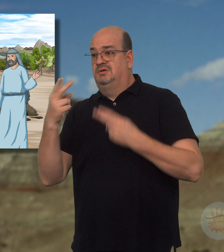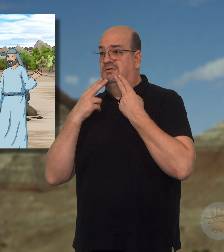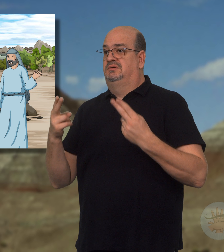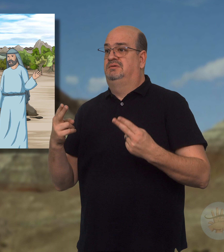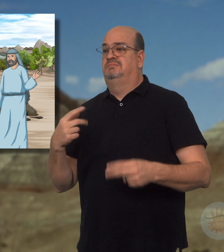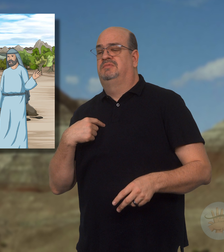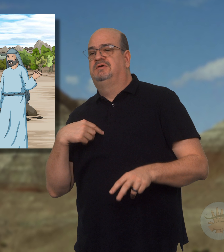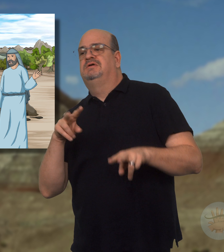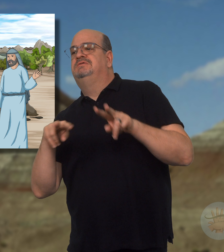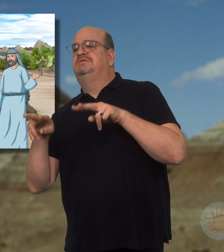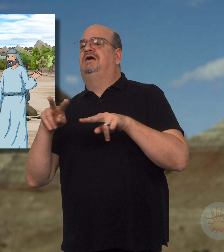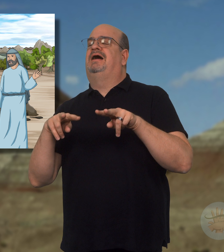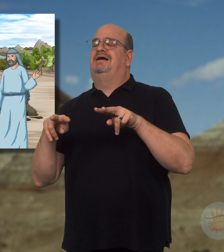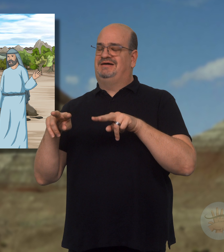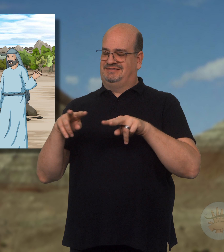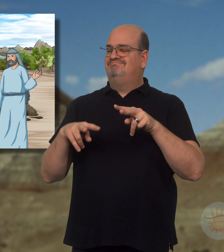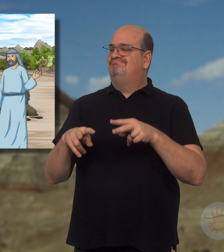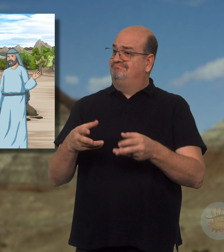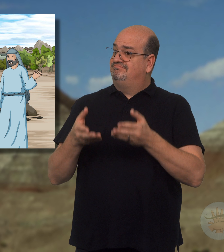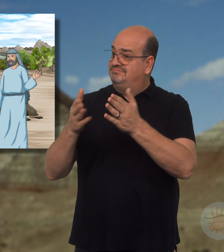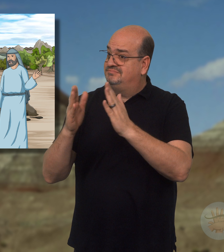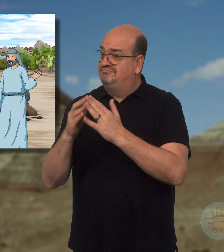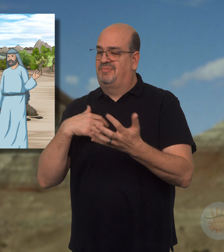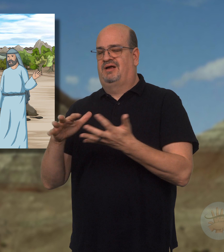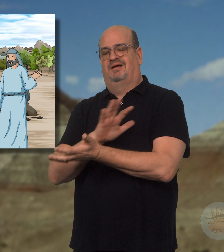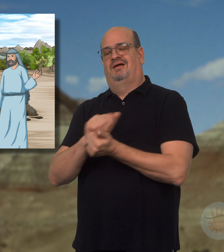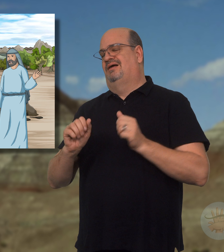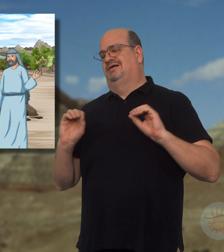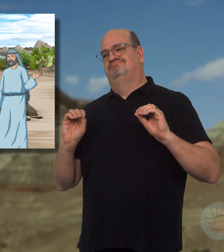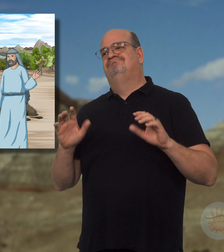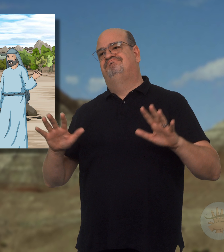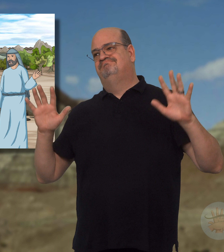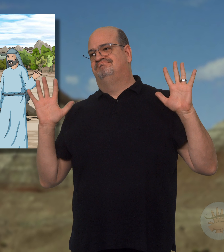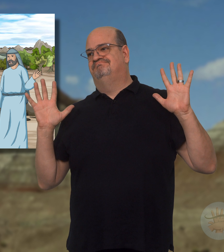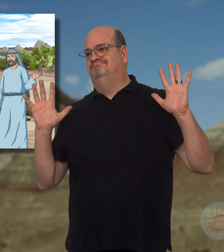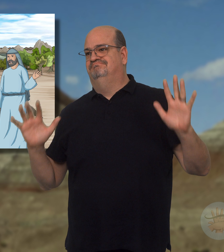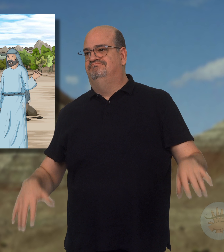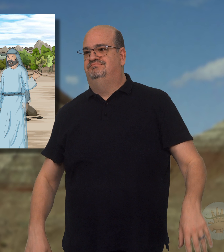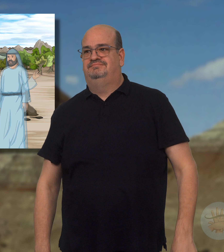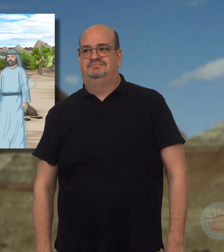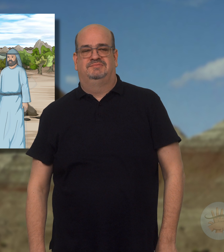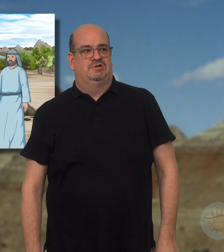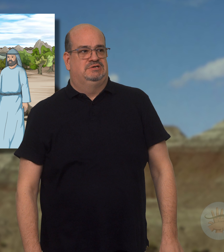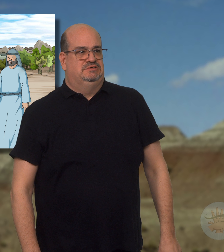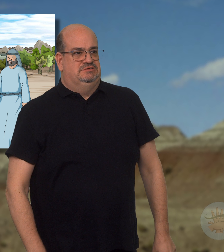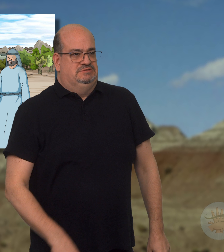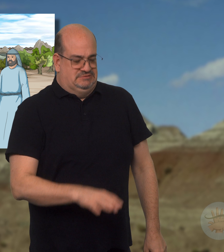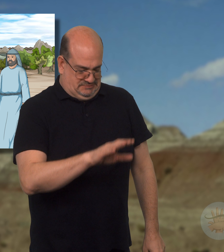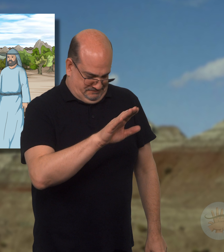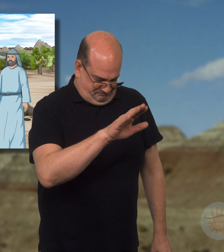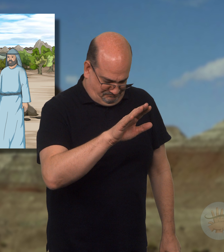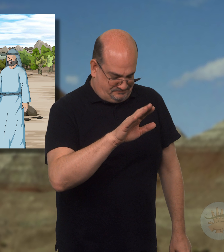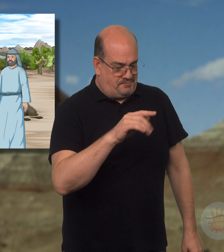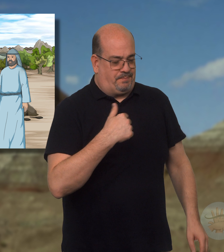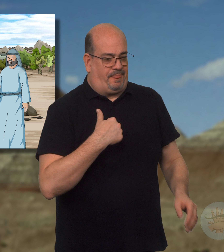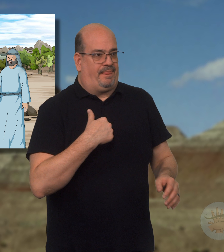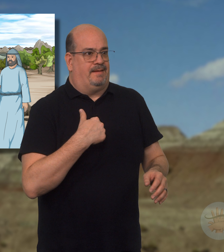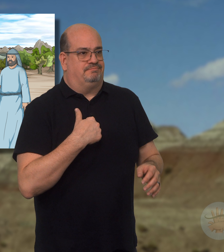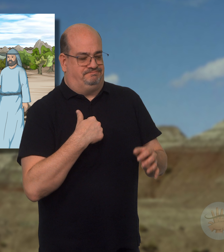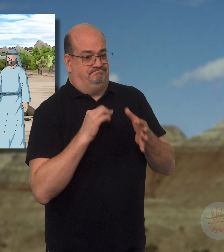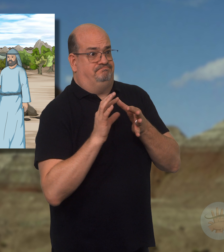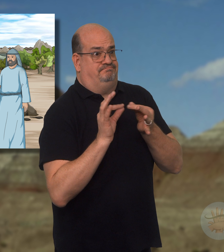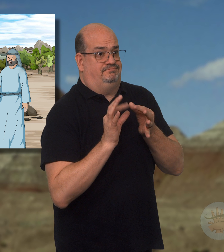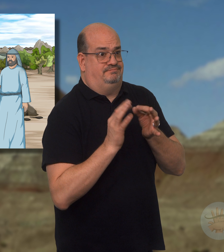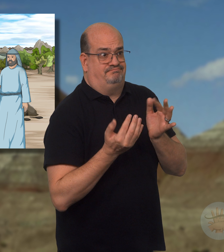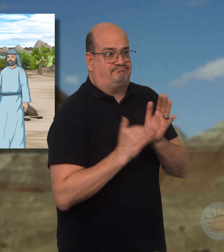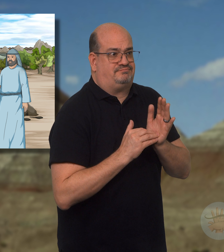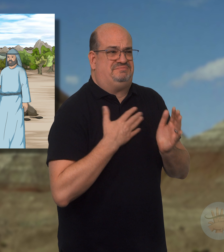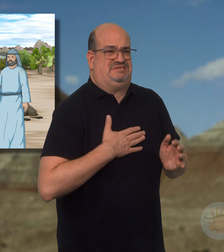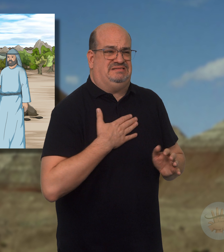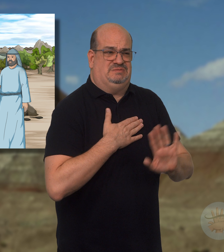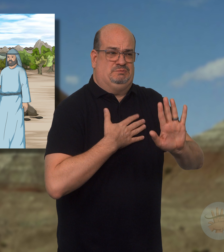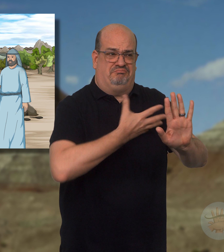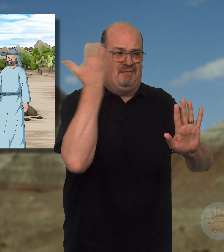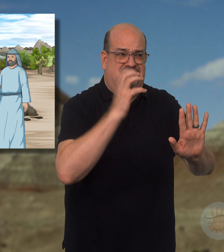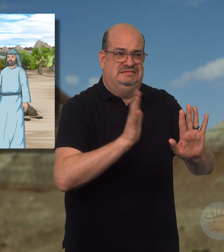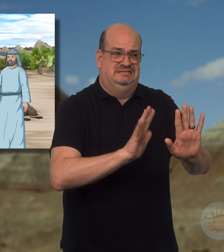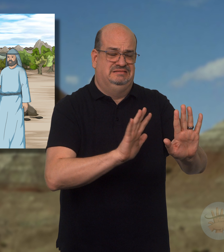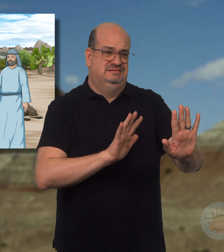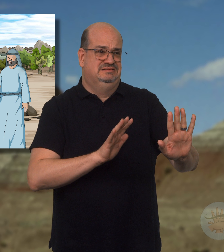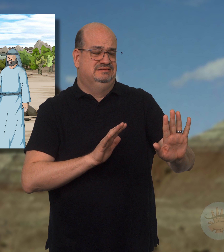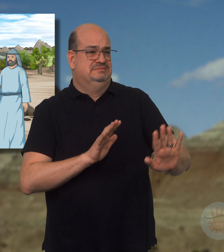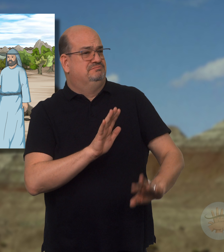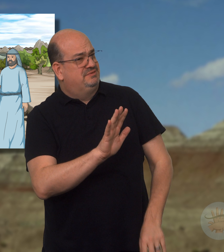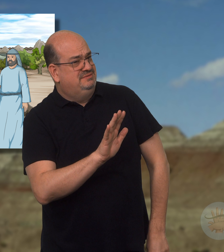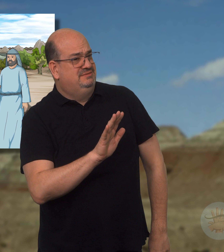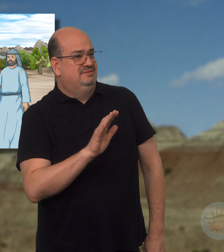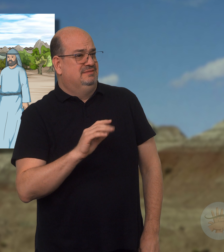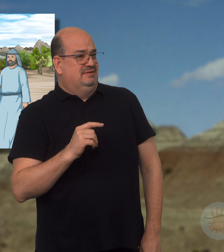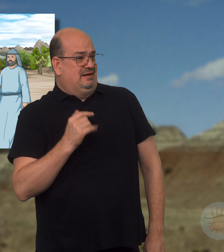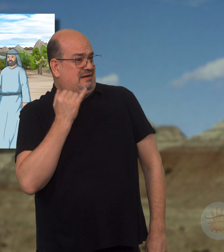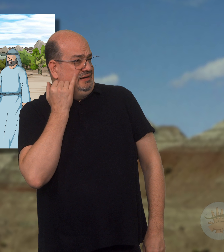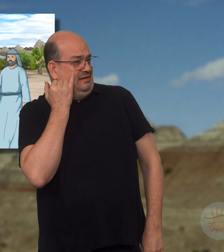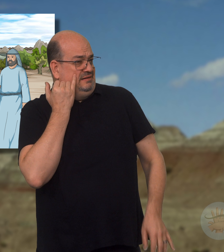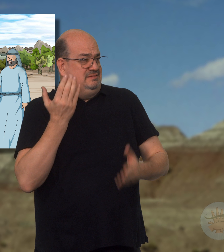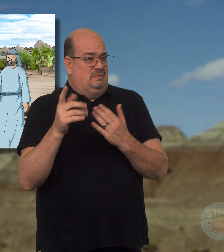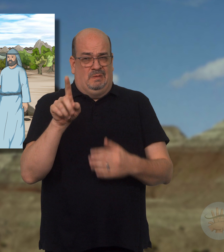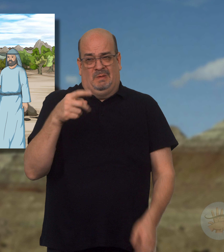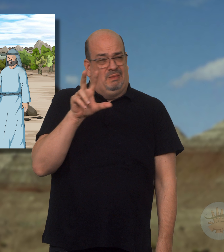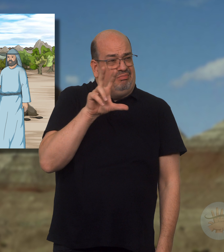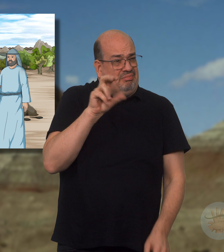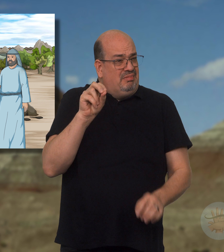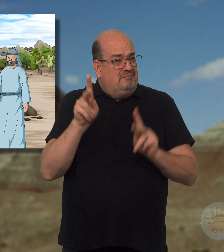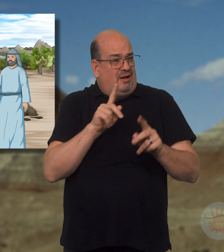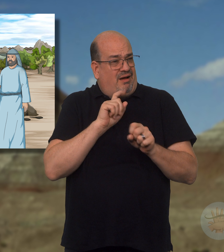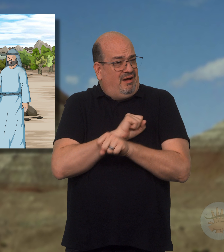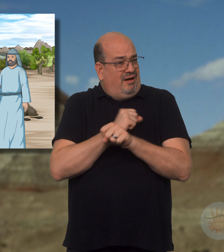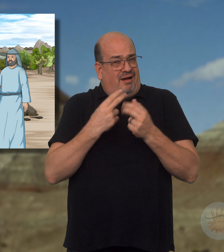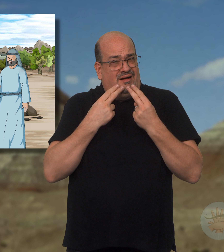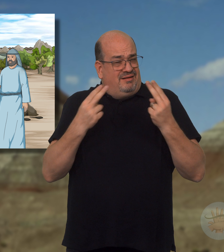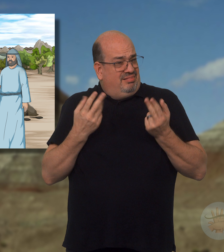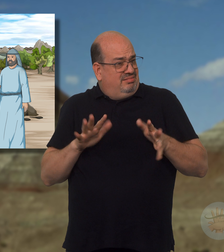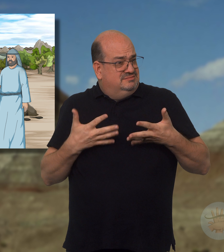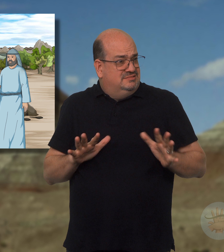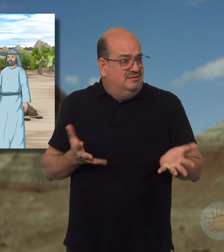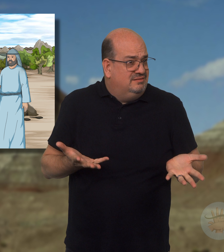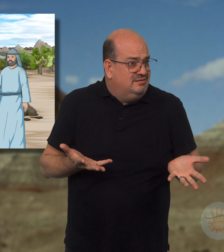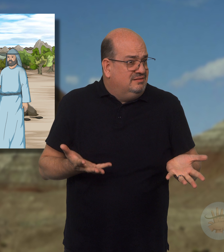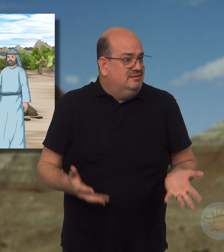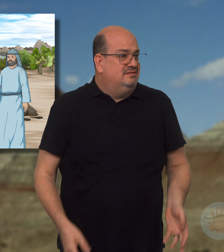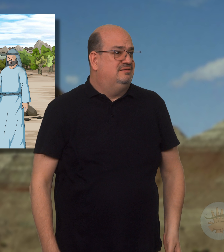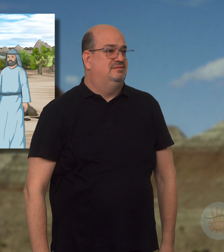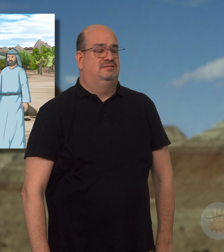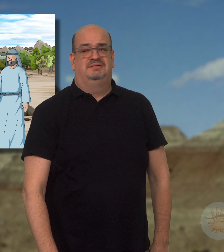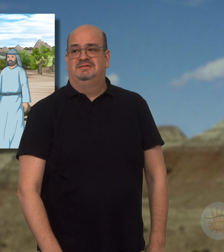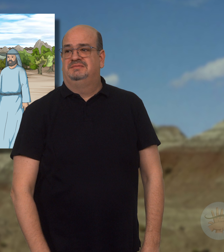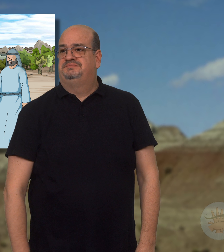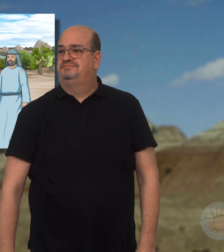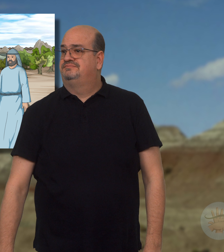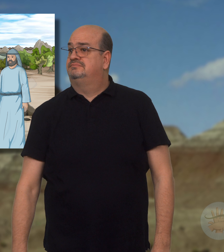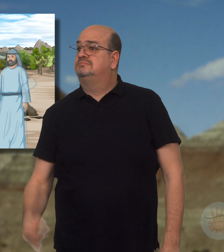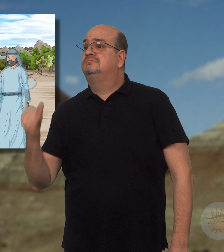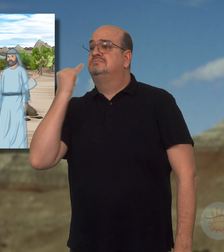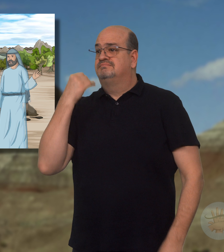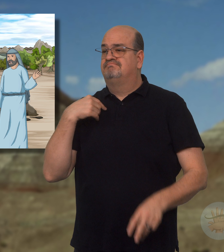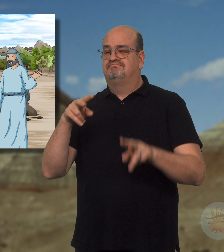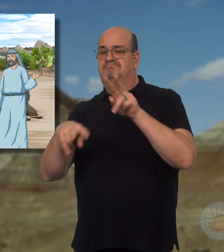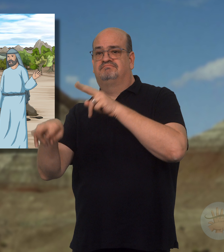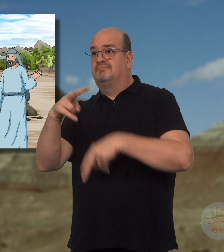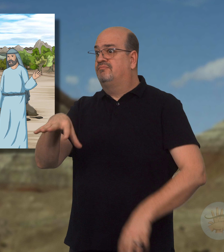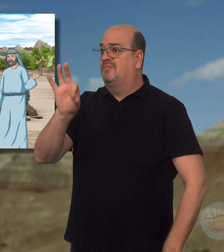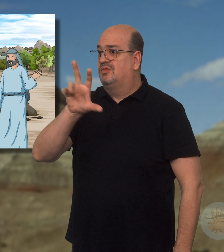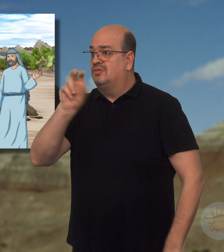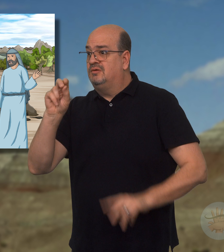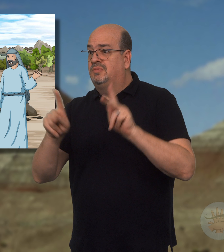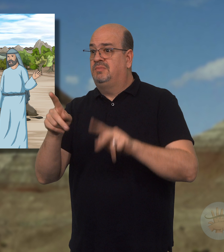Then Abraham said, “May the Lord not be angry, but let me speak further. Suppose thirty are found there?”